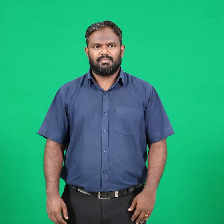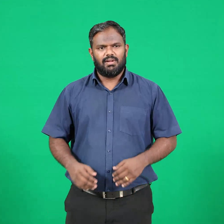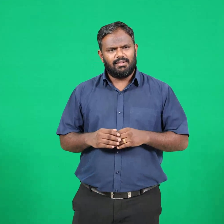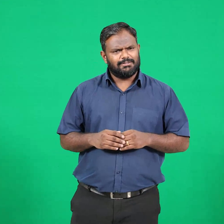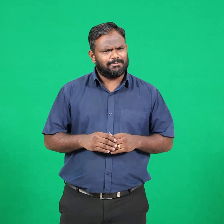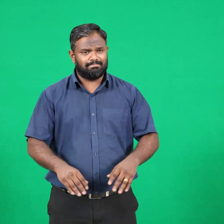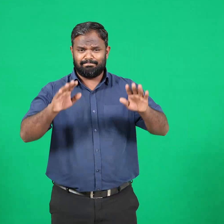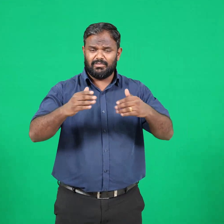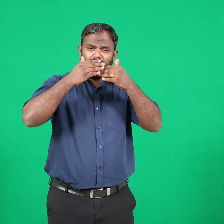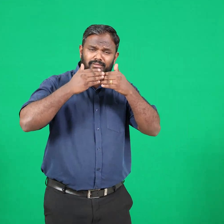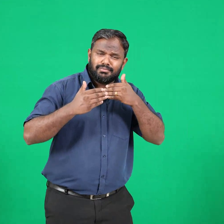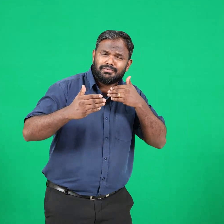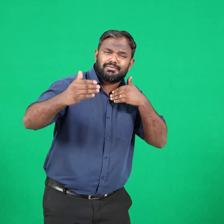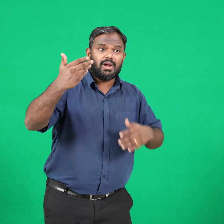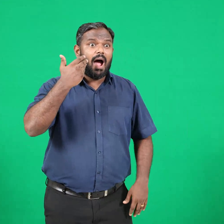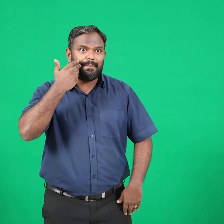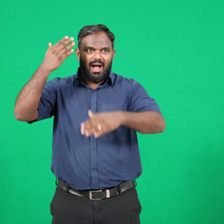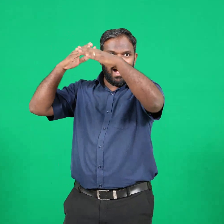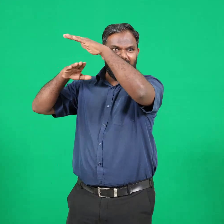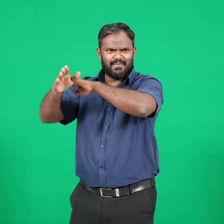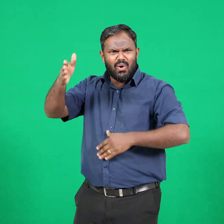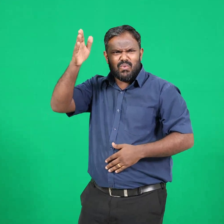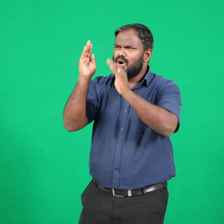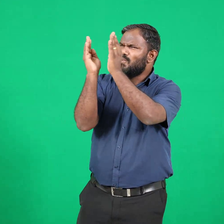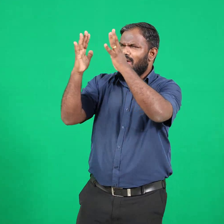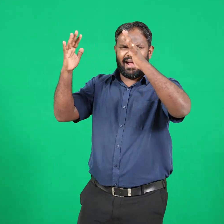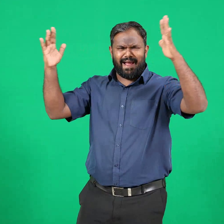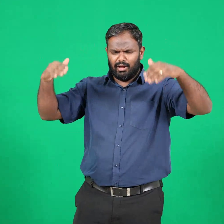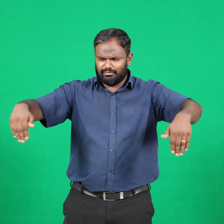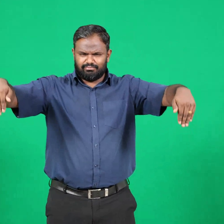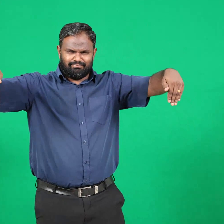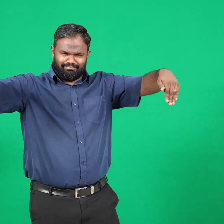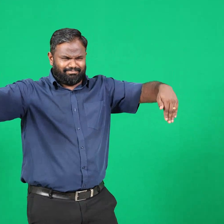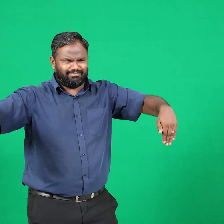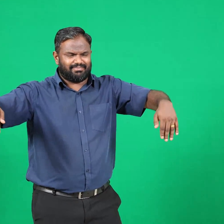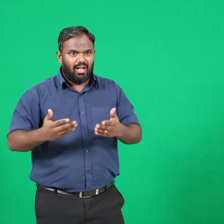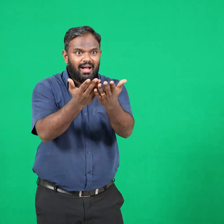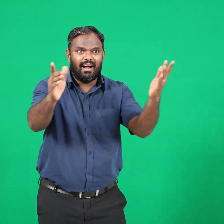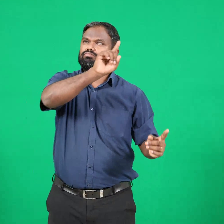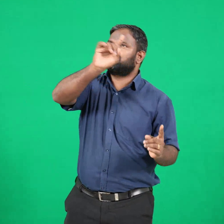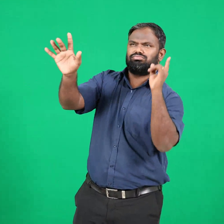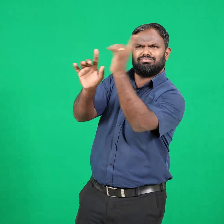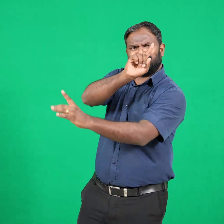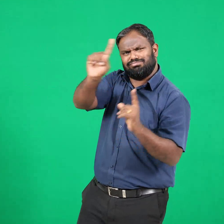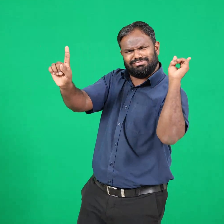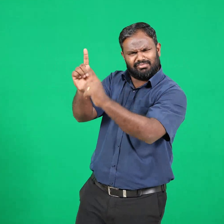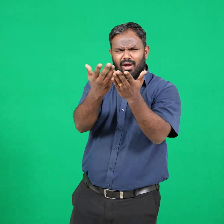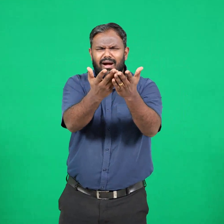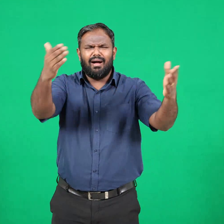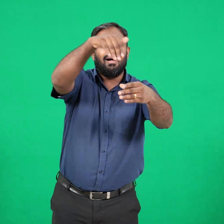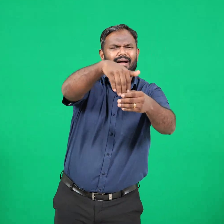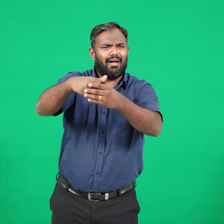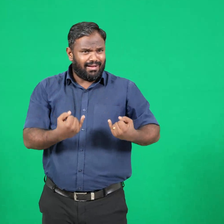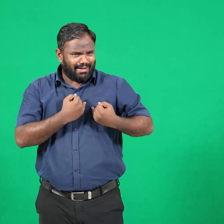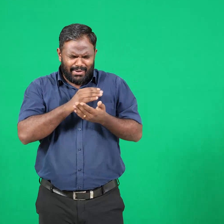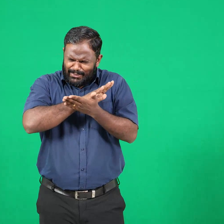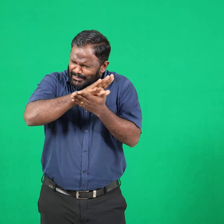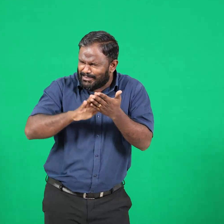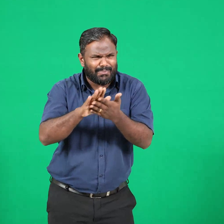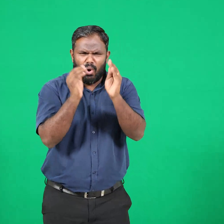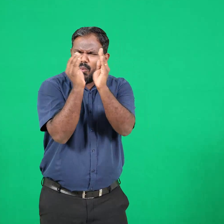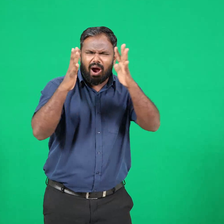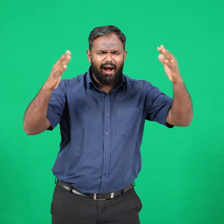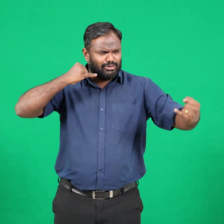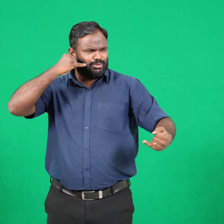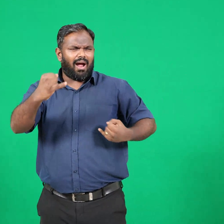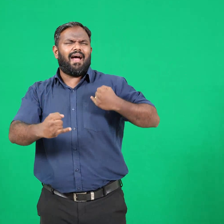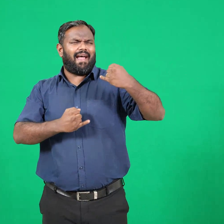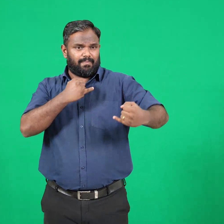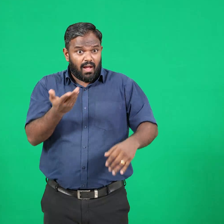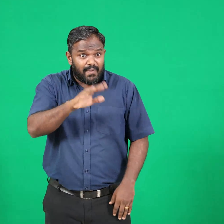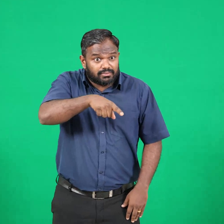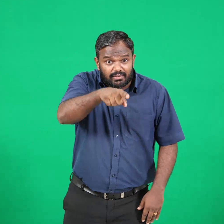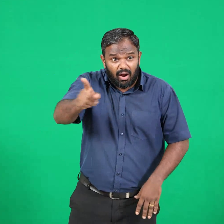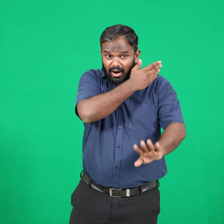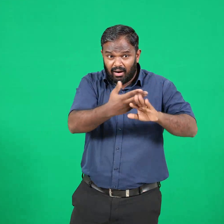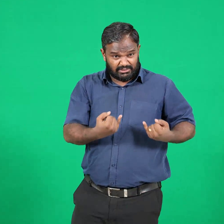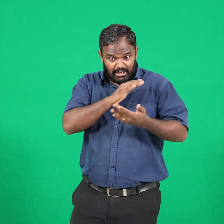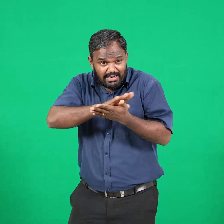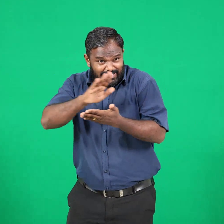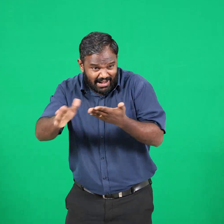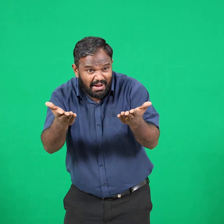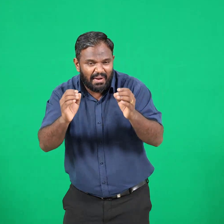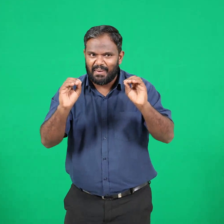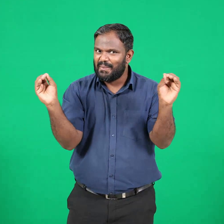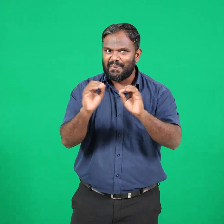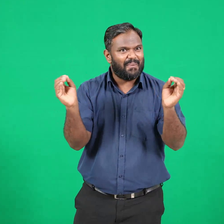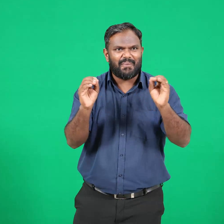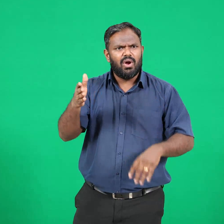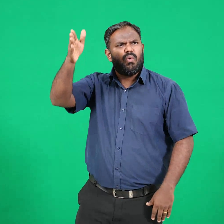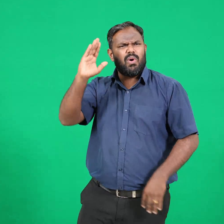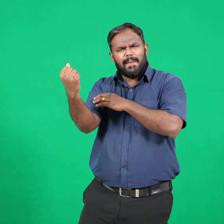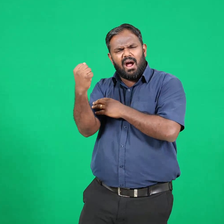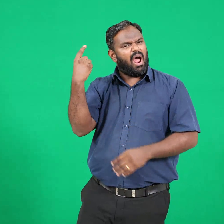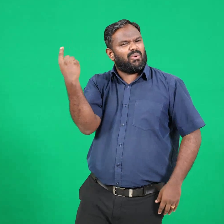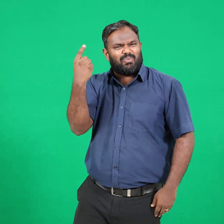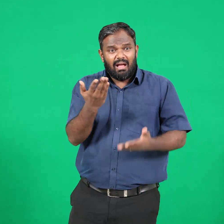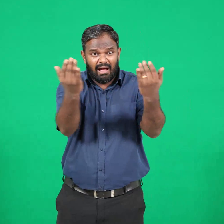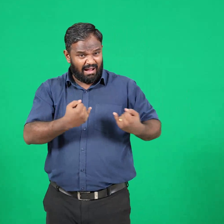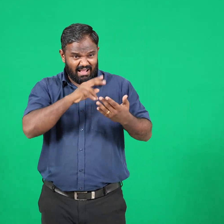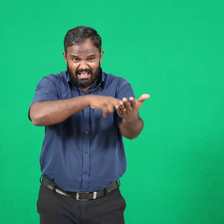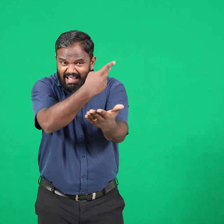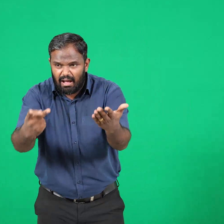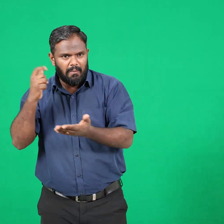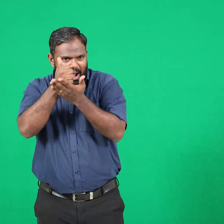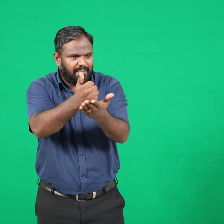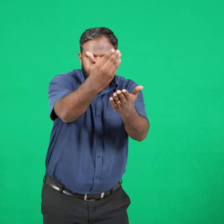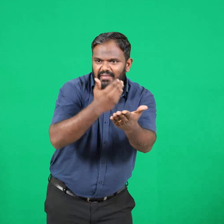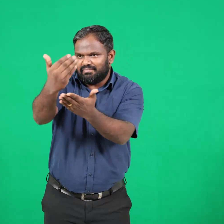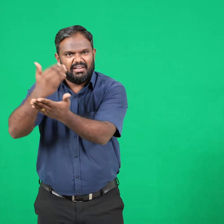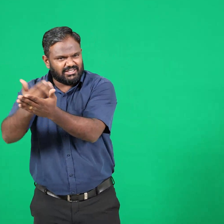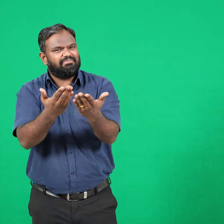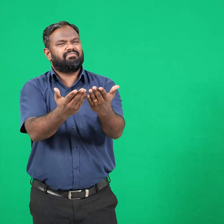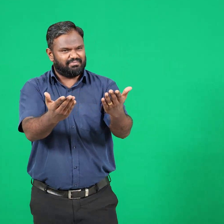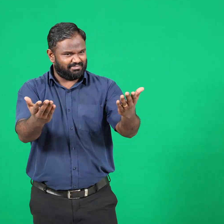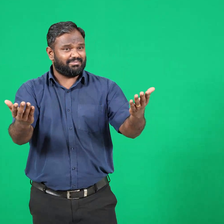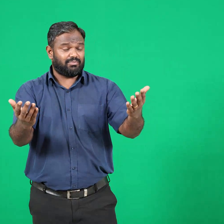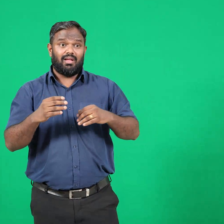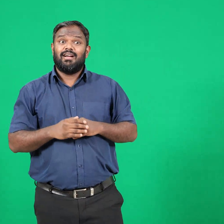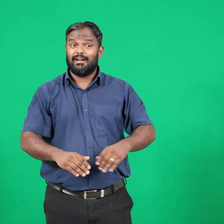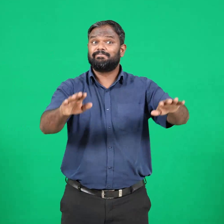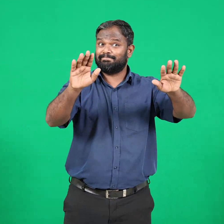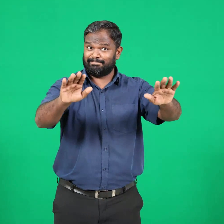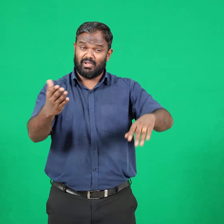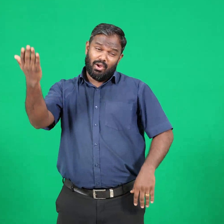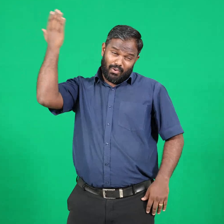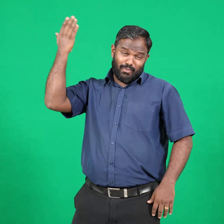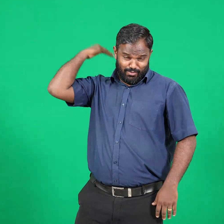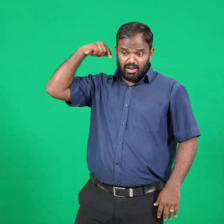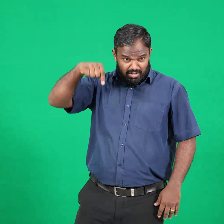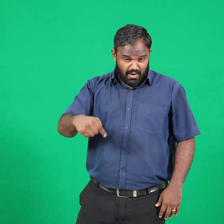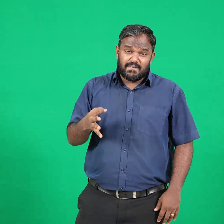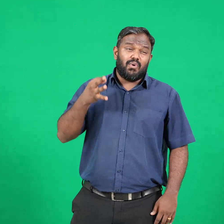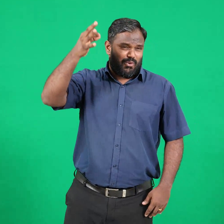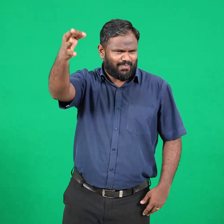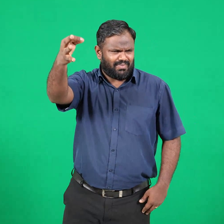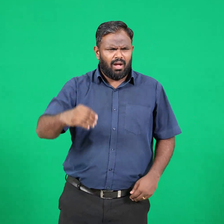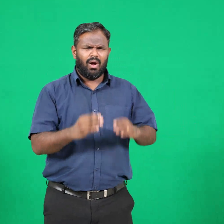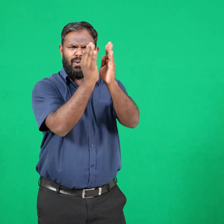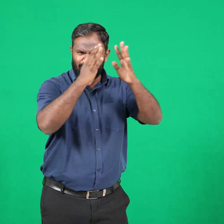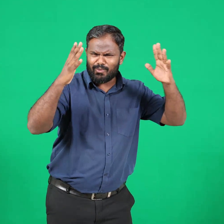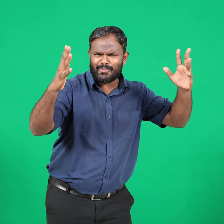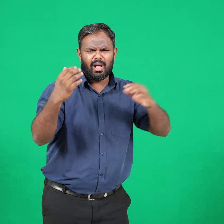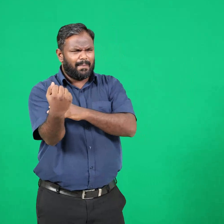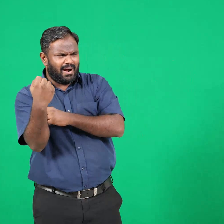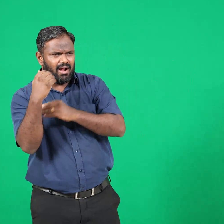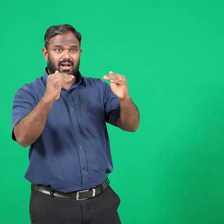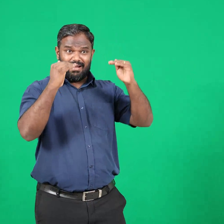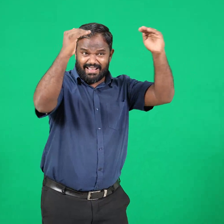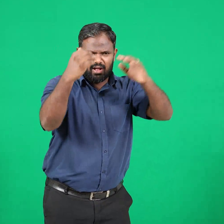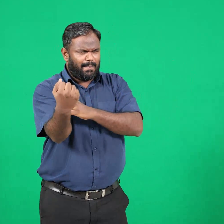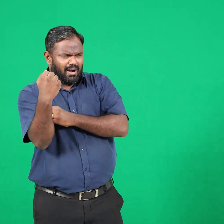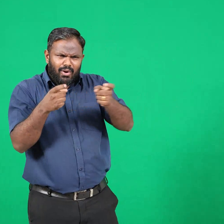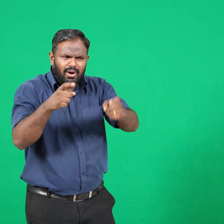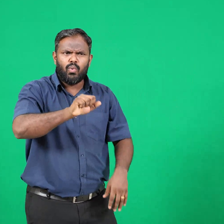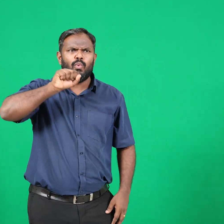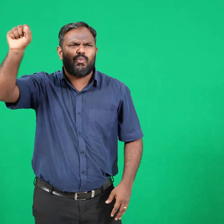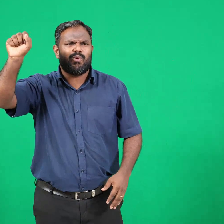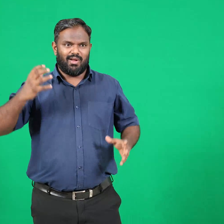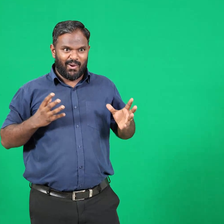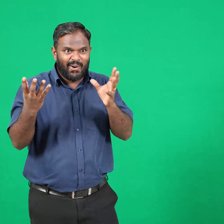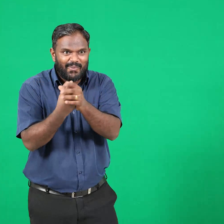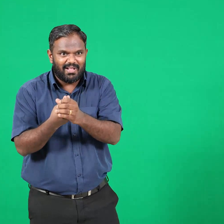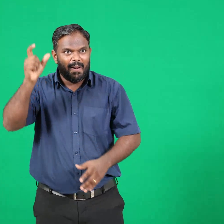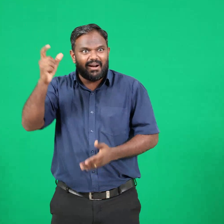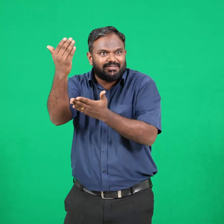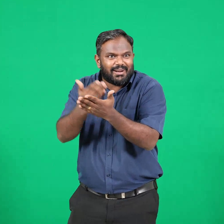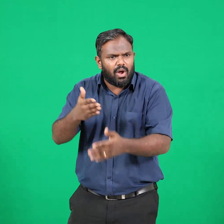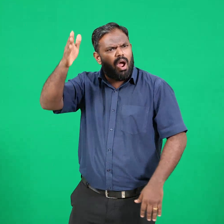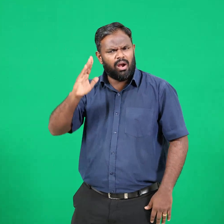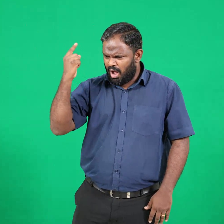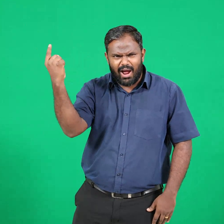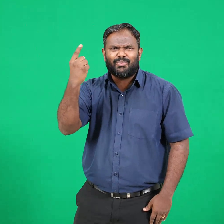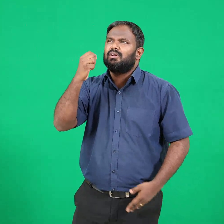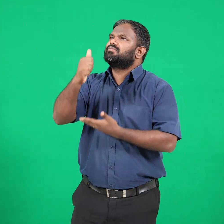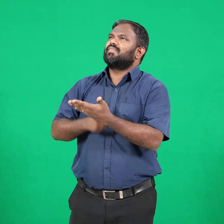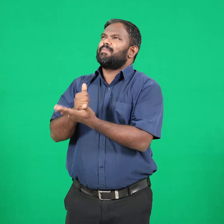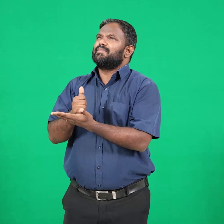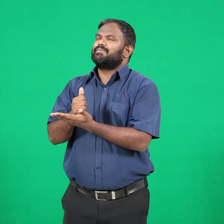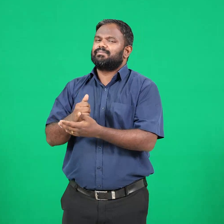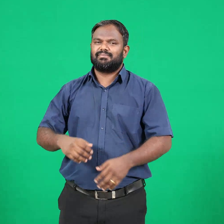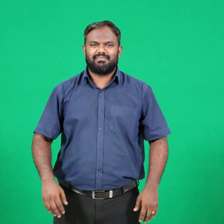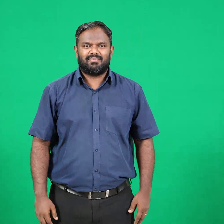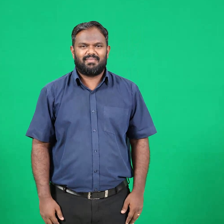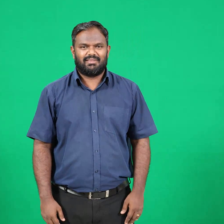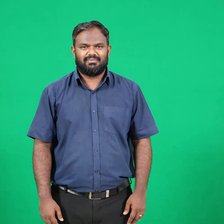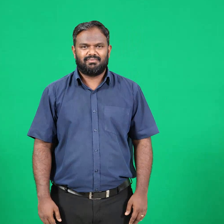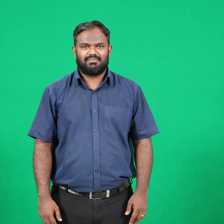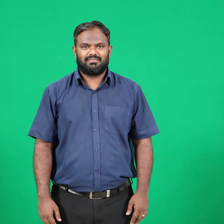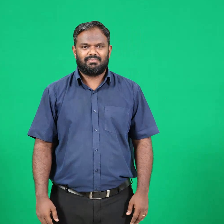Now to Him who is able to keep you from stumbling and to present you unblemished in His glorious presence, with great joy- to the only God our Savior be glory, majesty, dominion, and authority through Jesus Christ our Lord before all time, and now, and for all eternity.